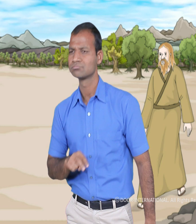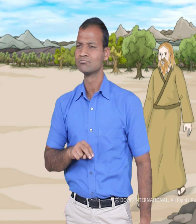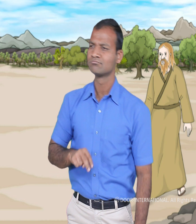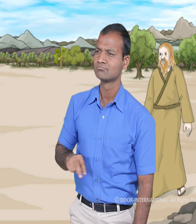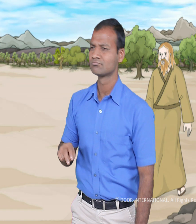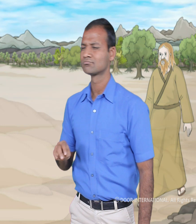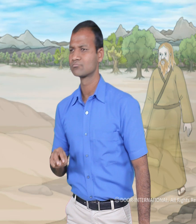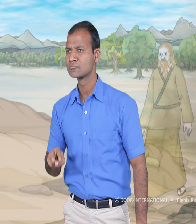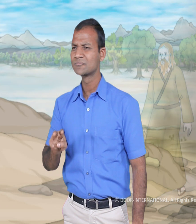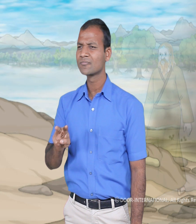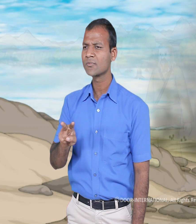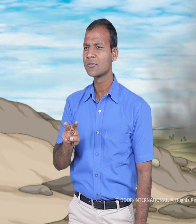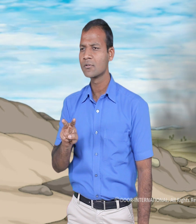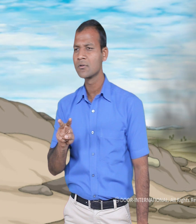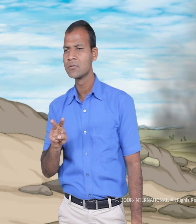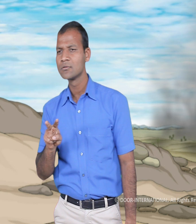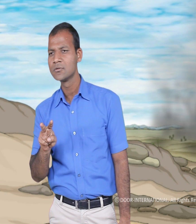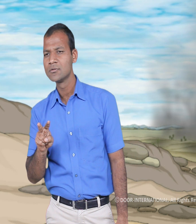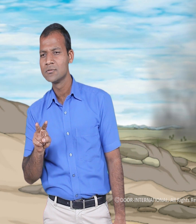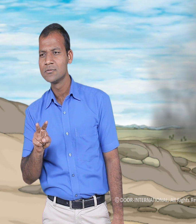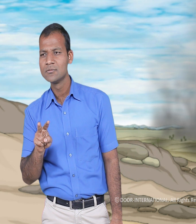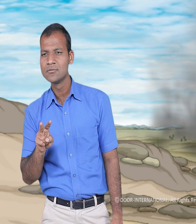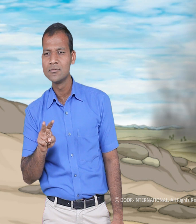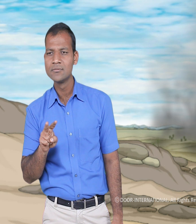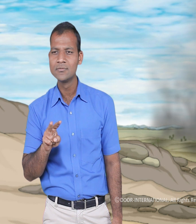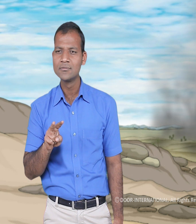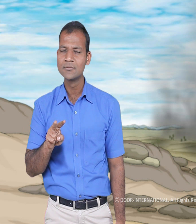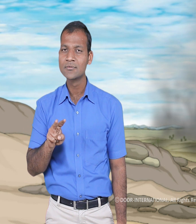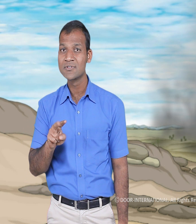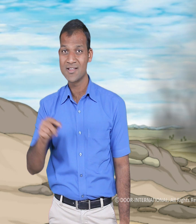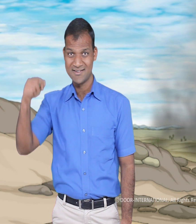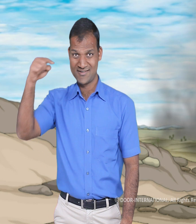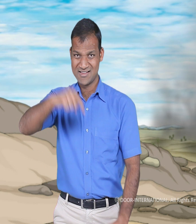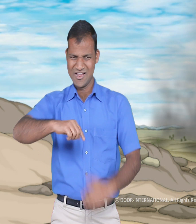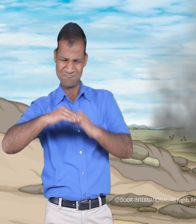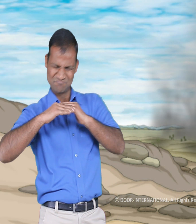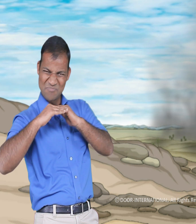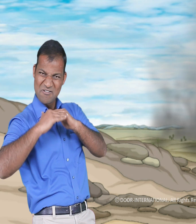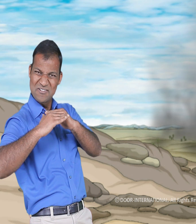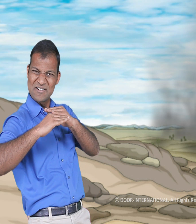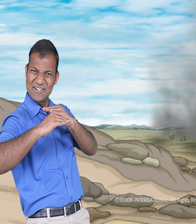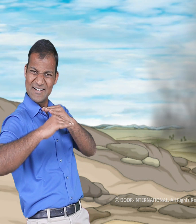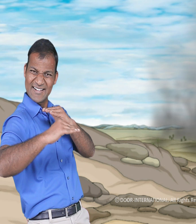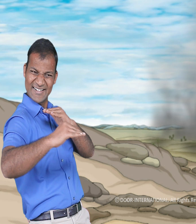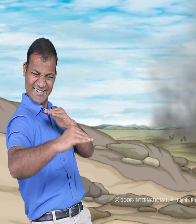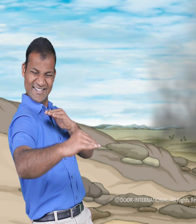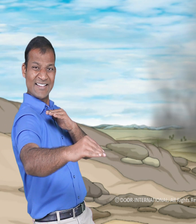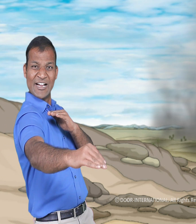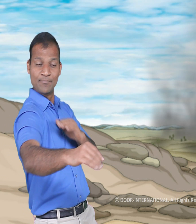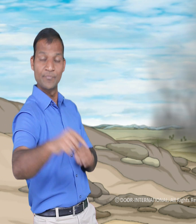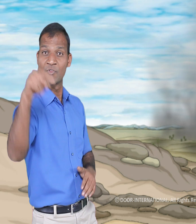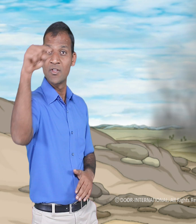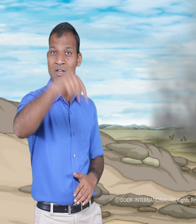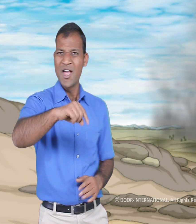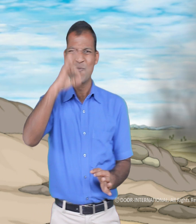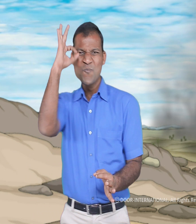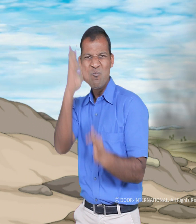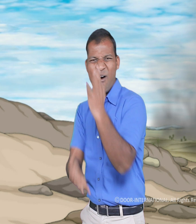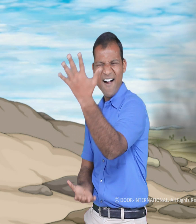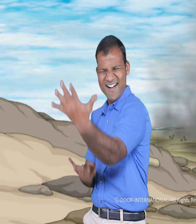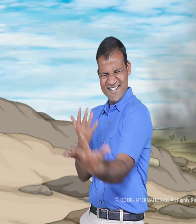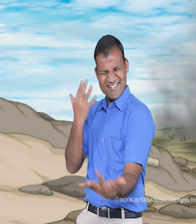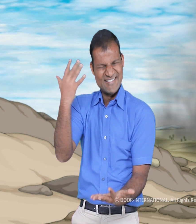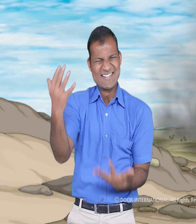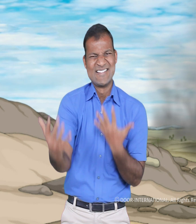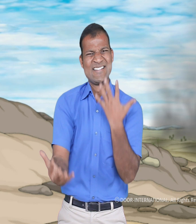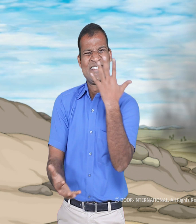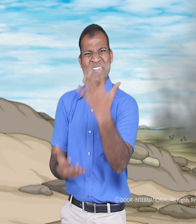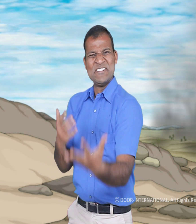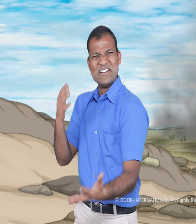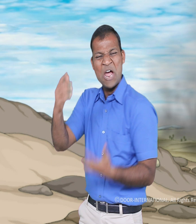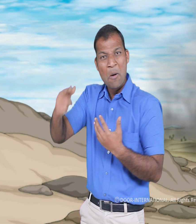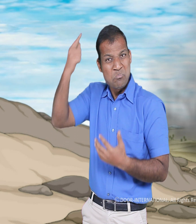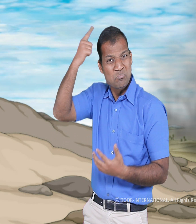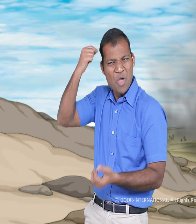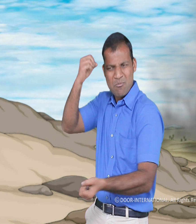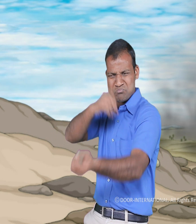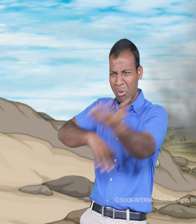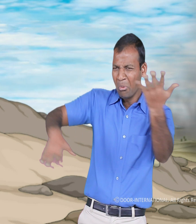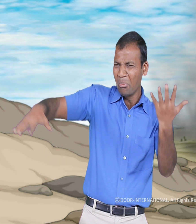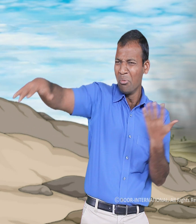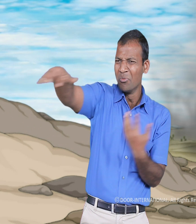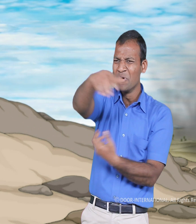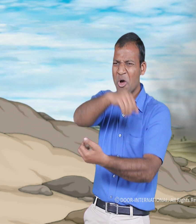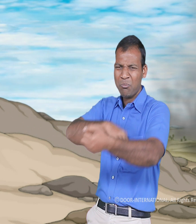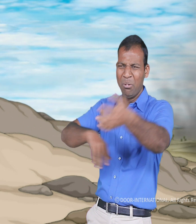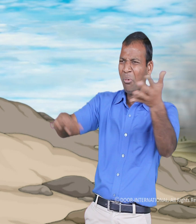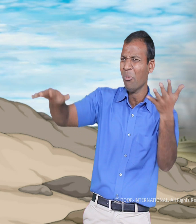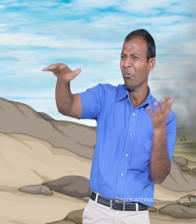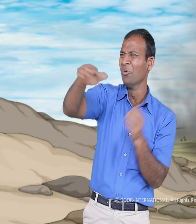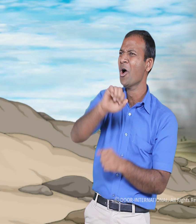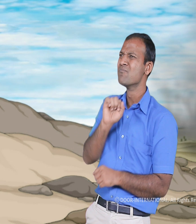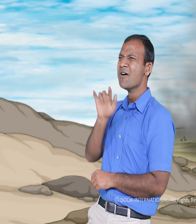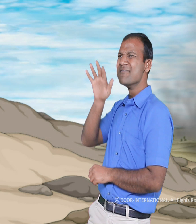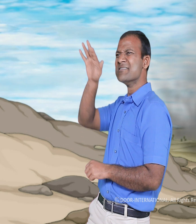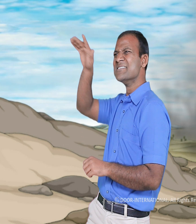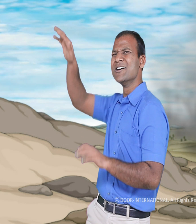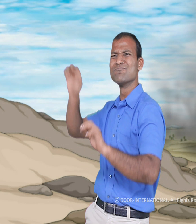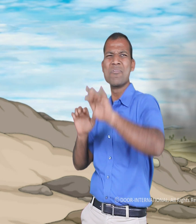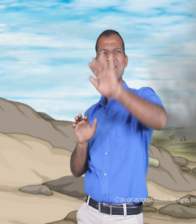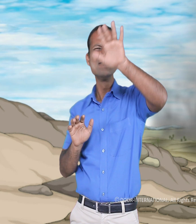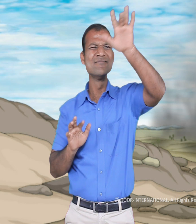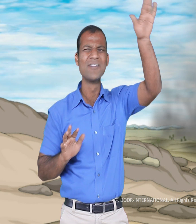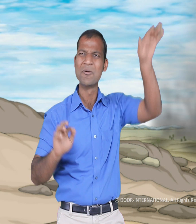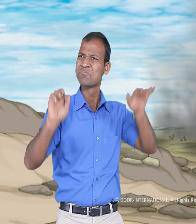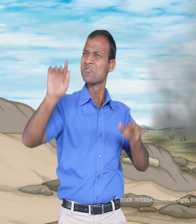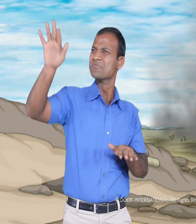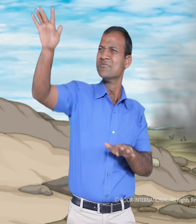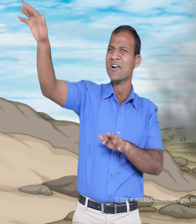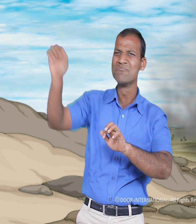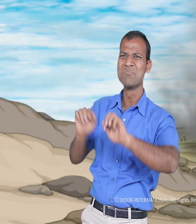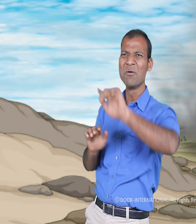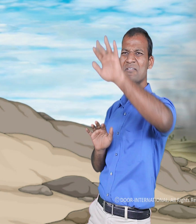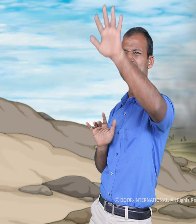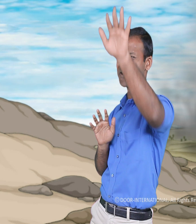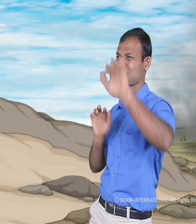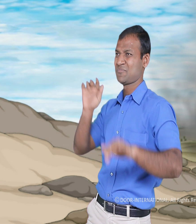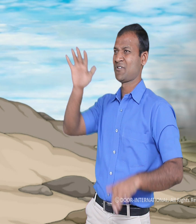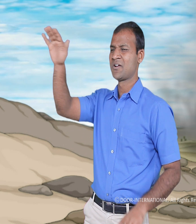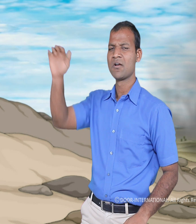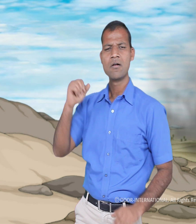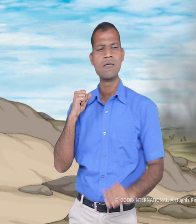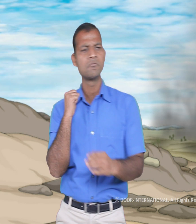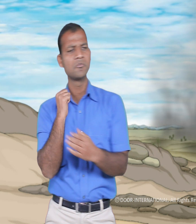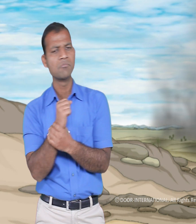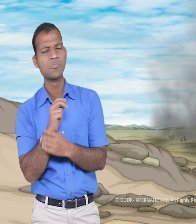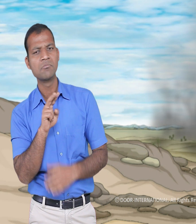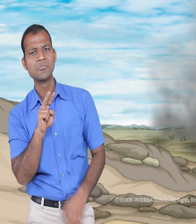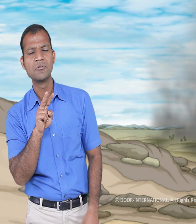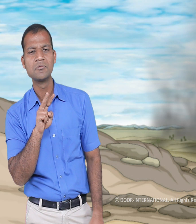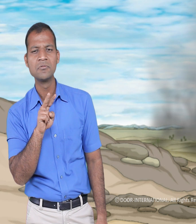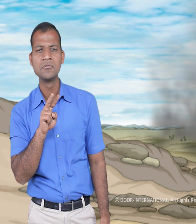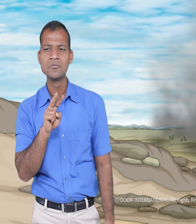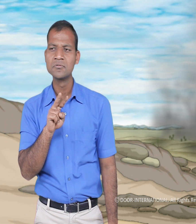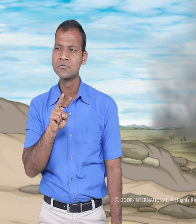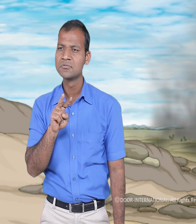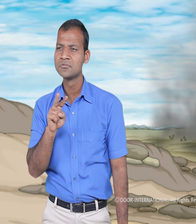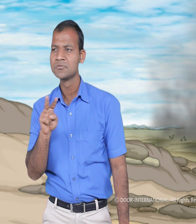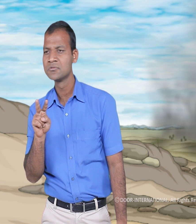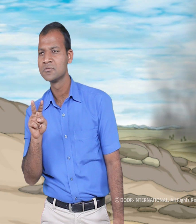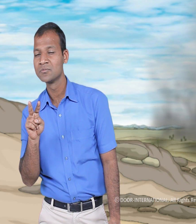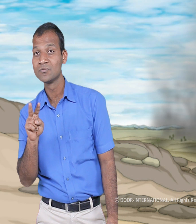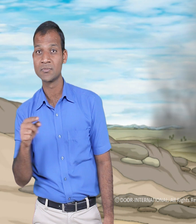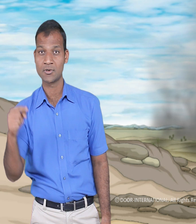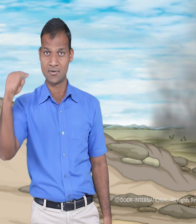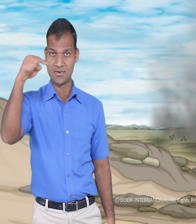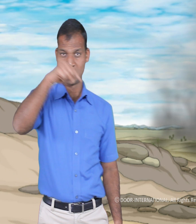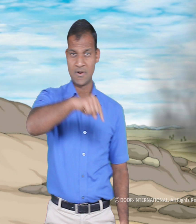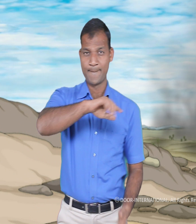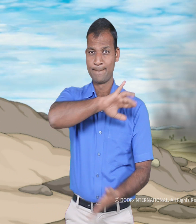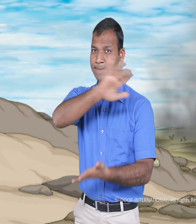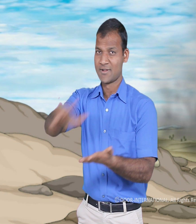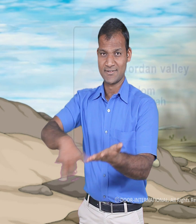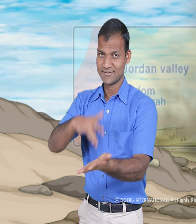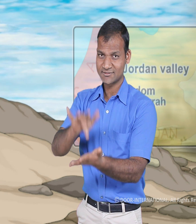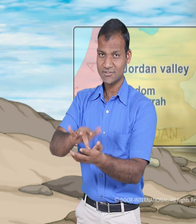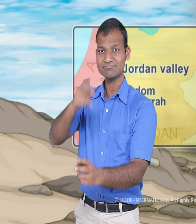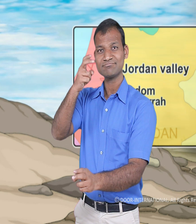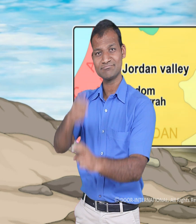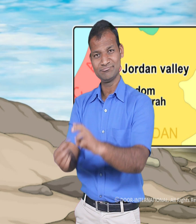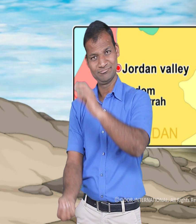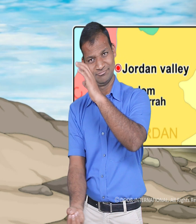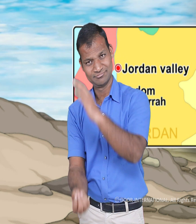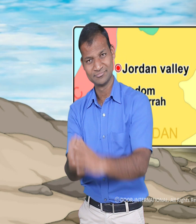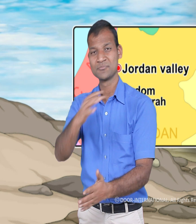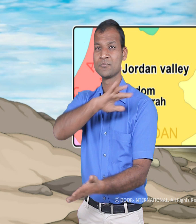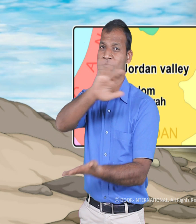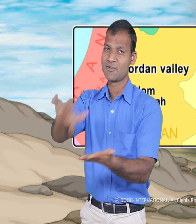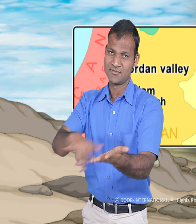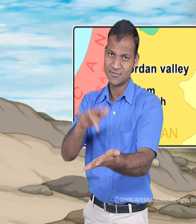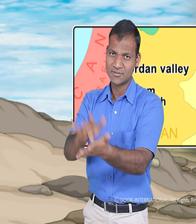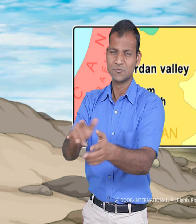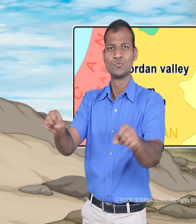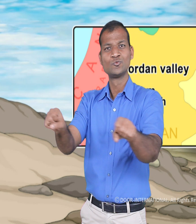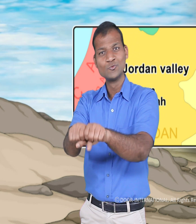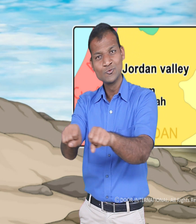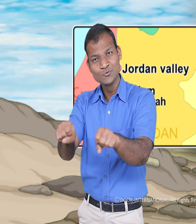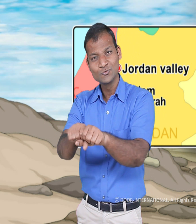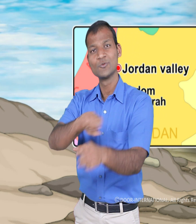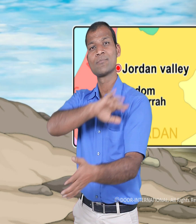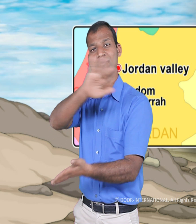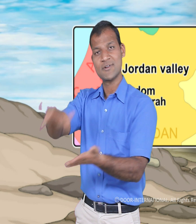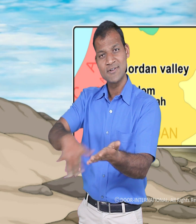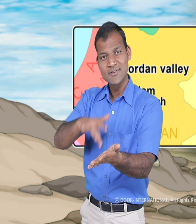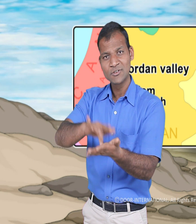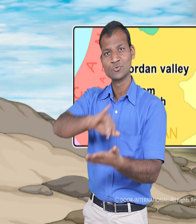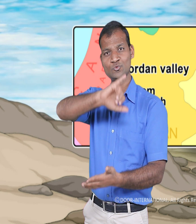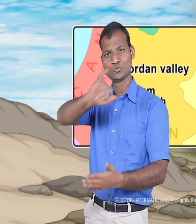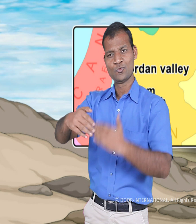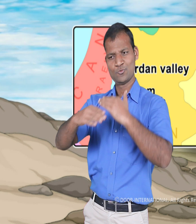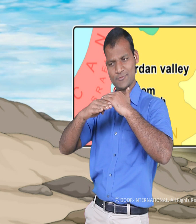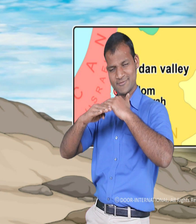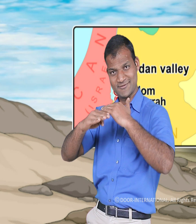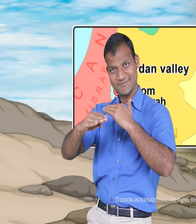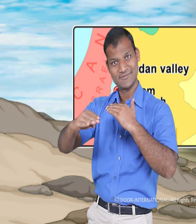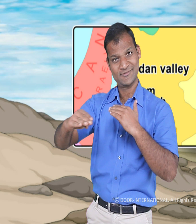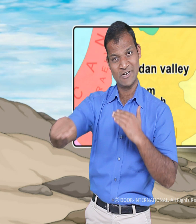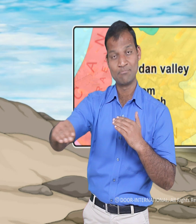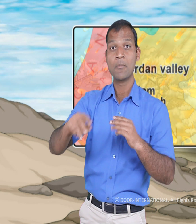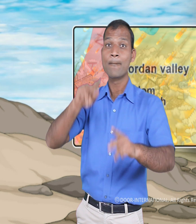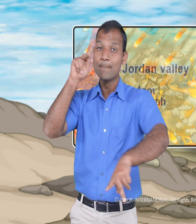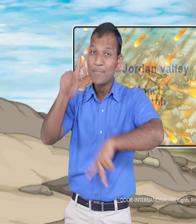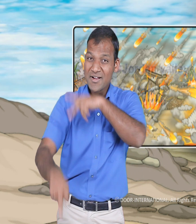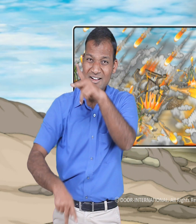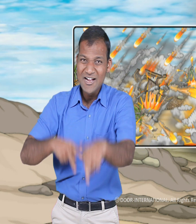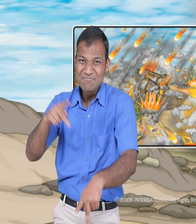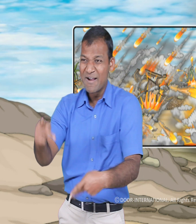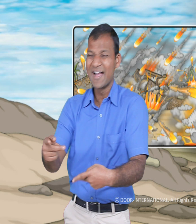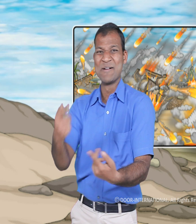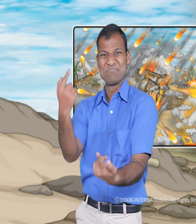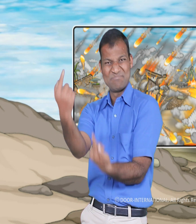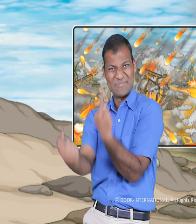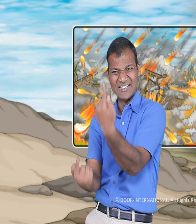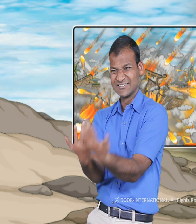He looked down toward Sodom and Gomorrah and all the land of the plain, and he saw the smoke rising from the land like smoke from a furnace.